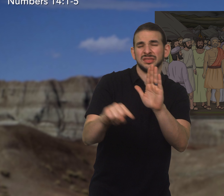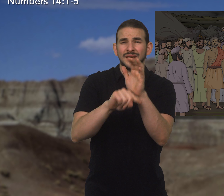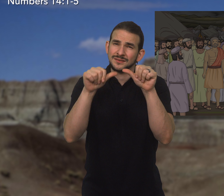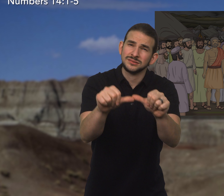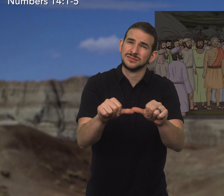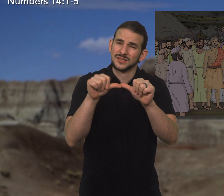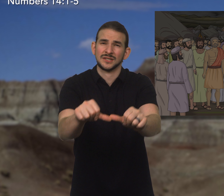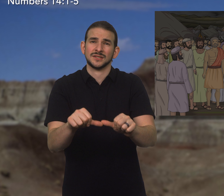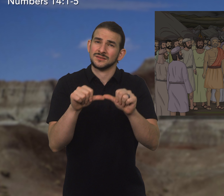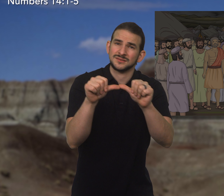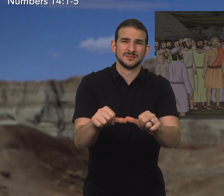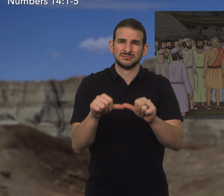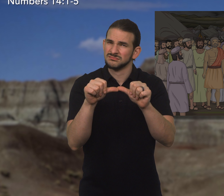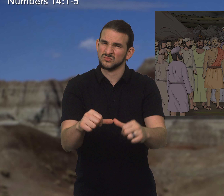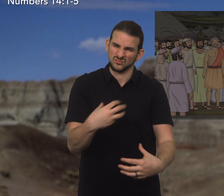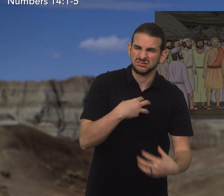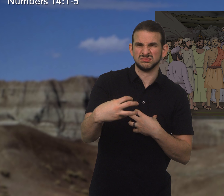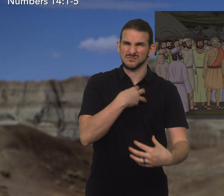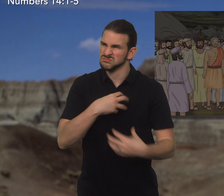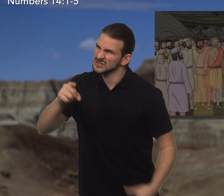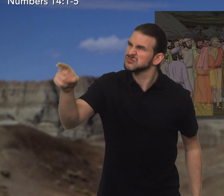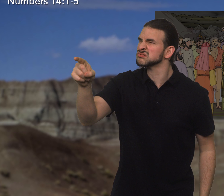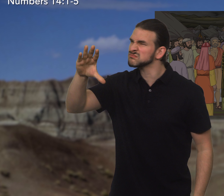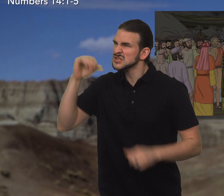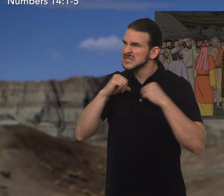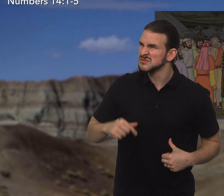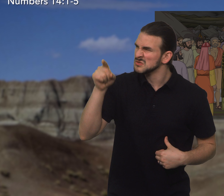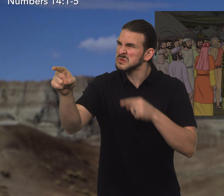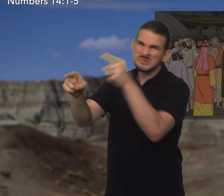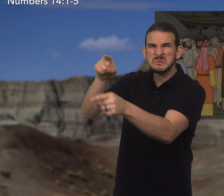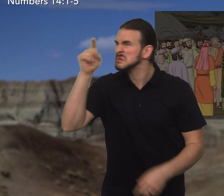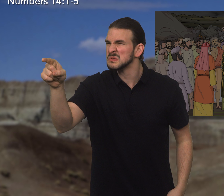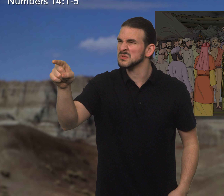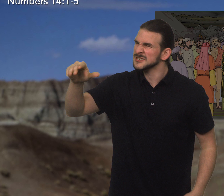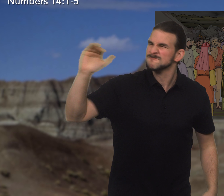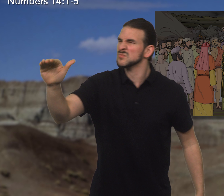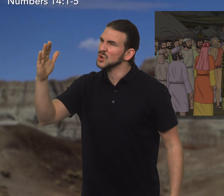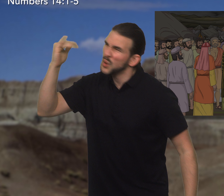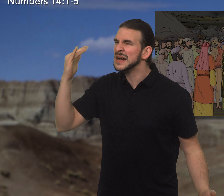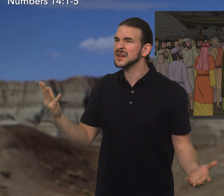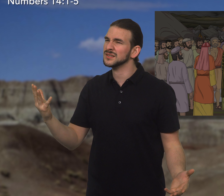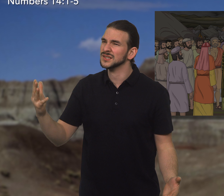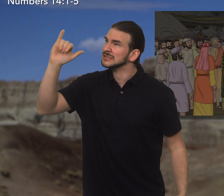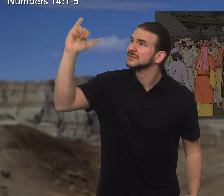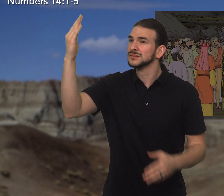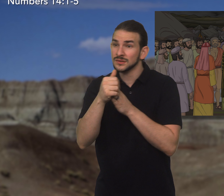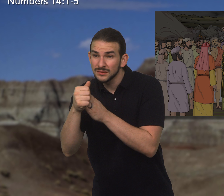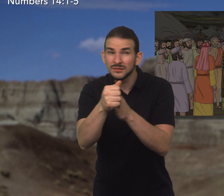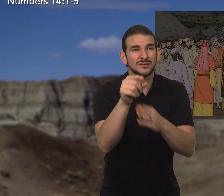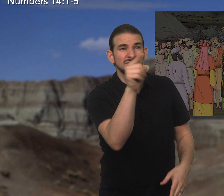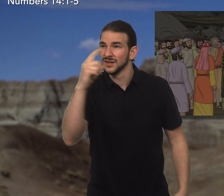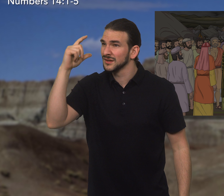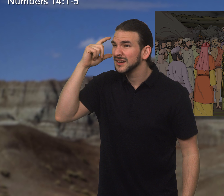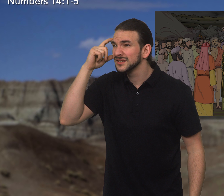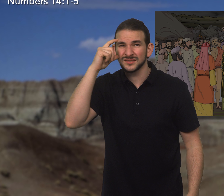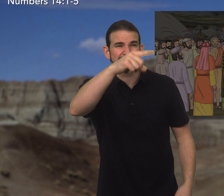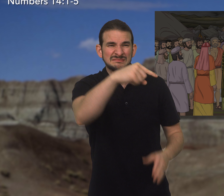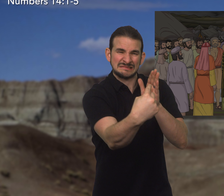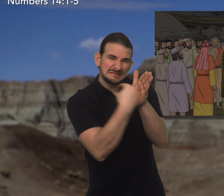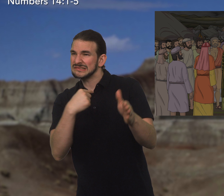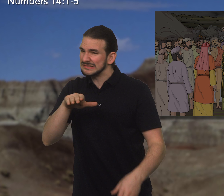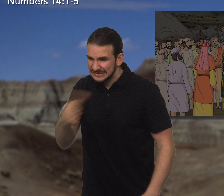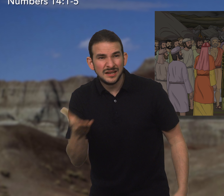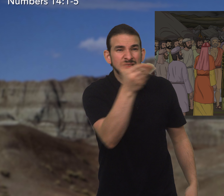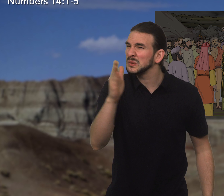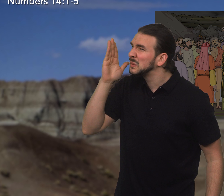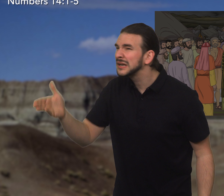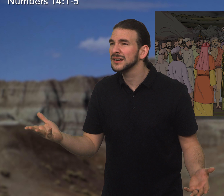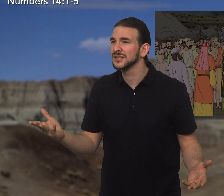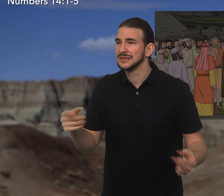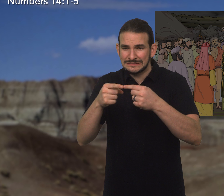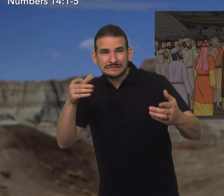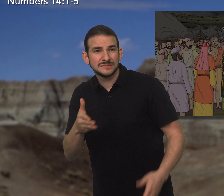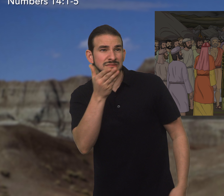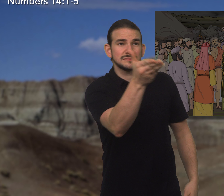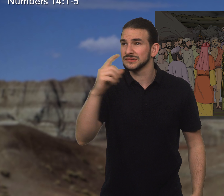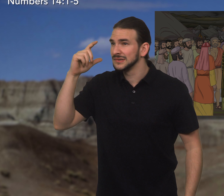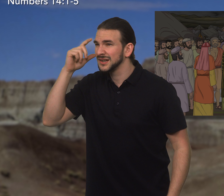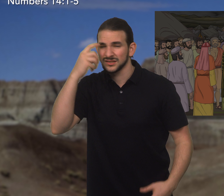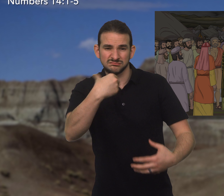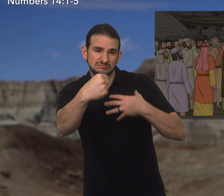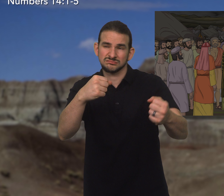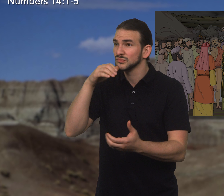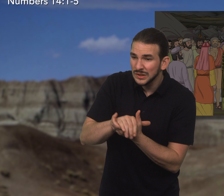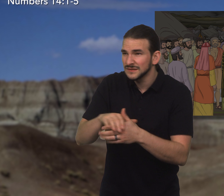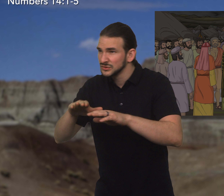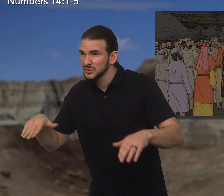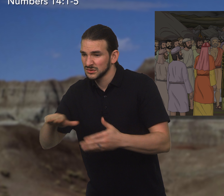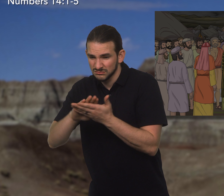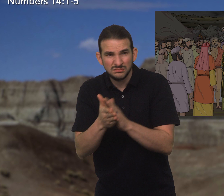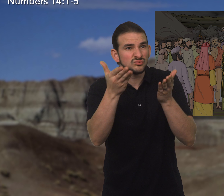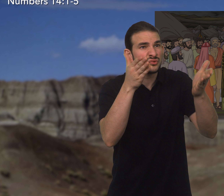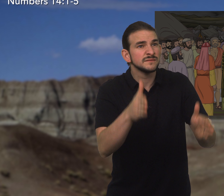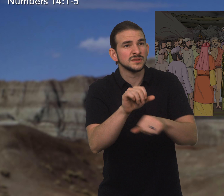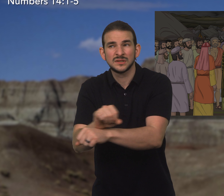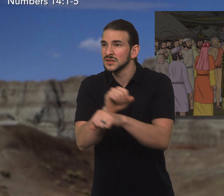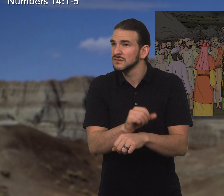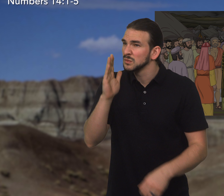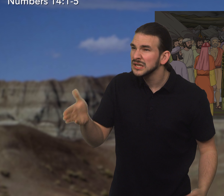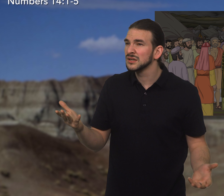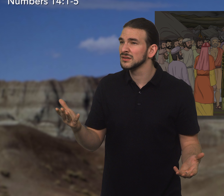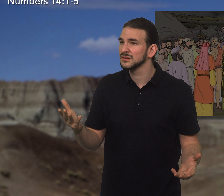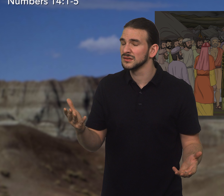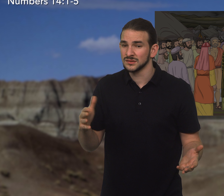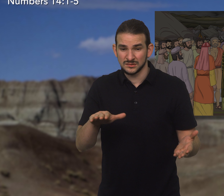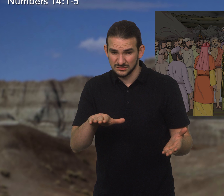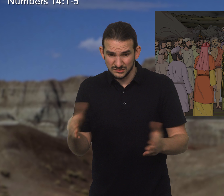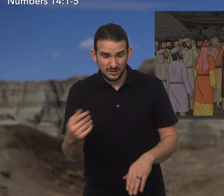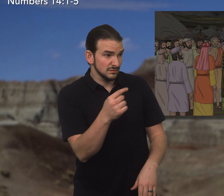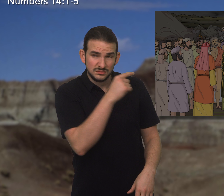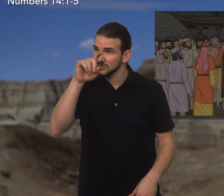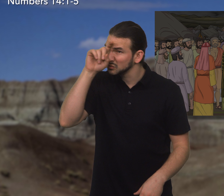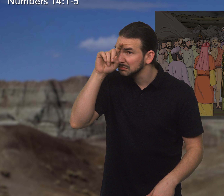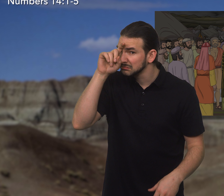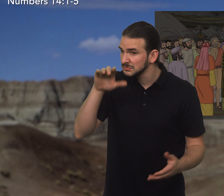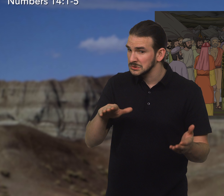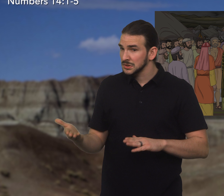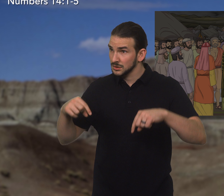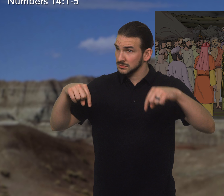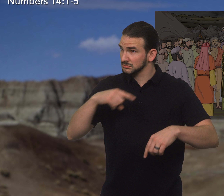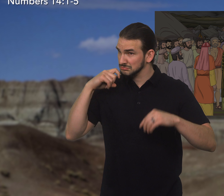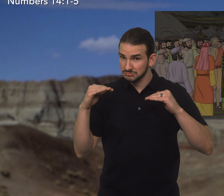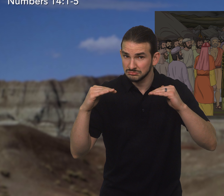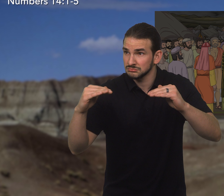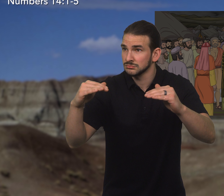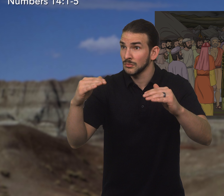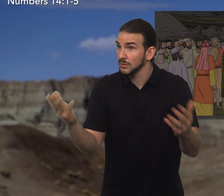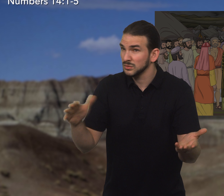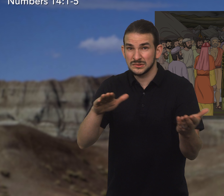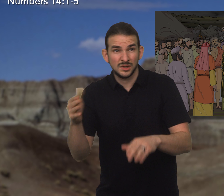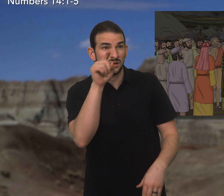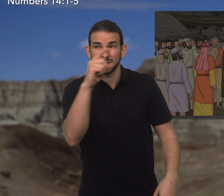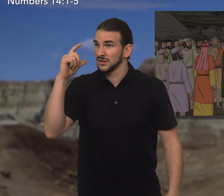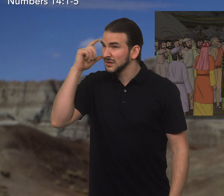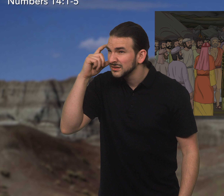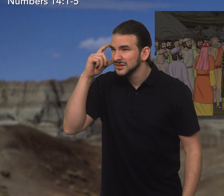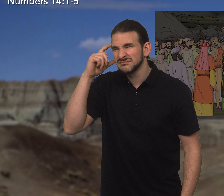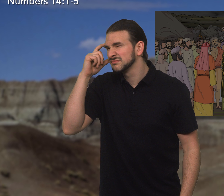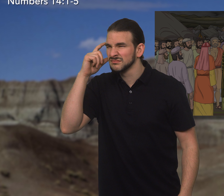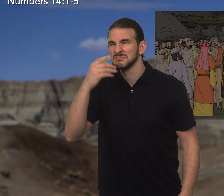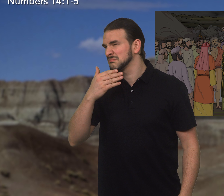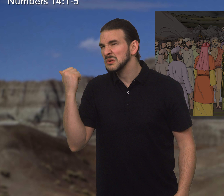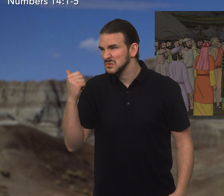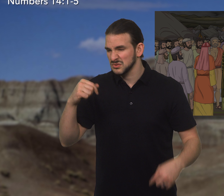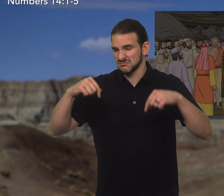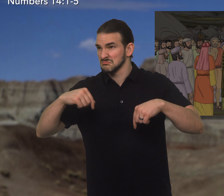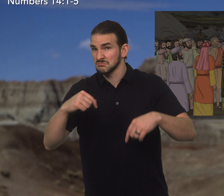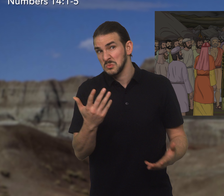All the Israelites grumbled against Moses and Aaron, and the whole congregation said to them, “If only we had died in the land of Egypt, or if only we had died in this wilderness!